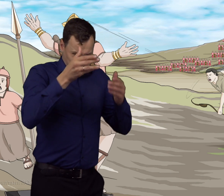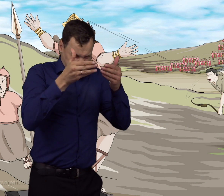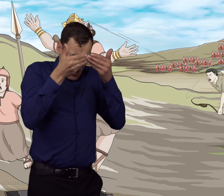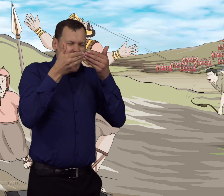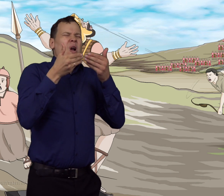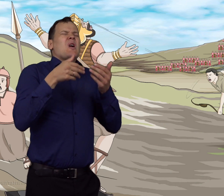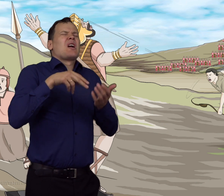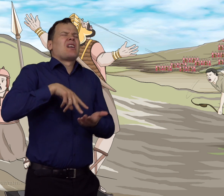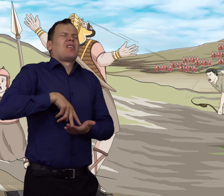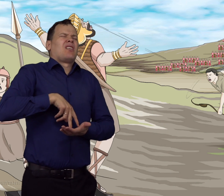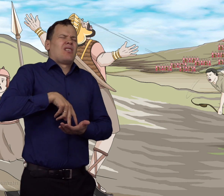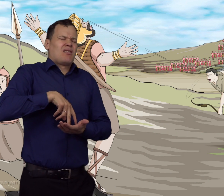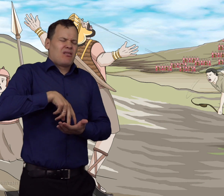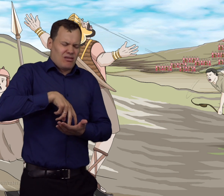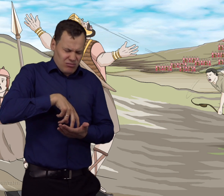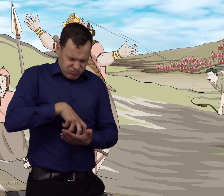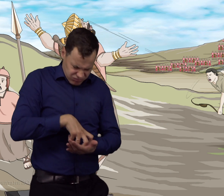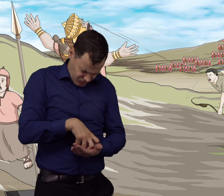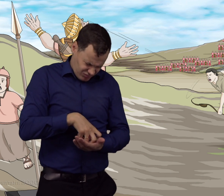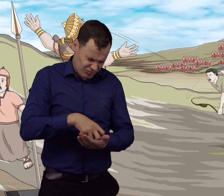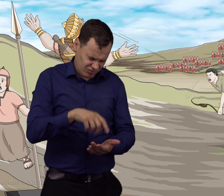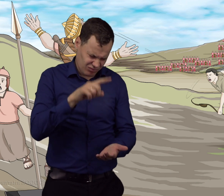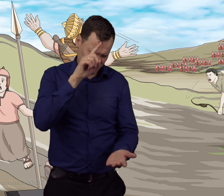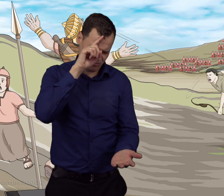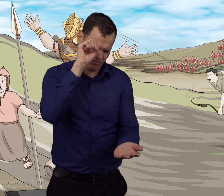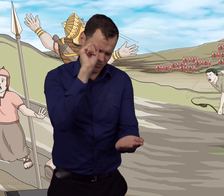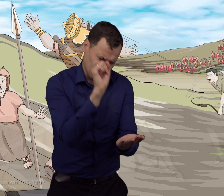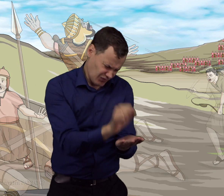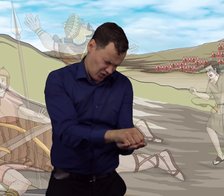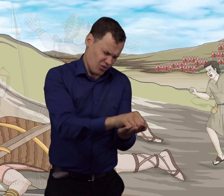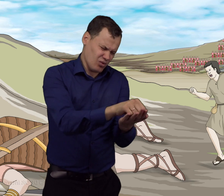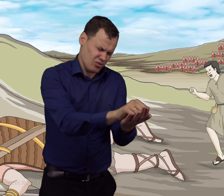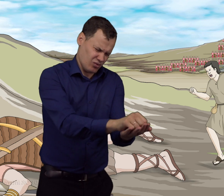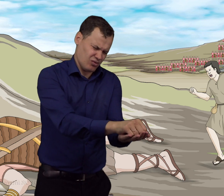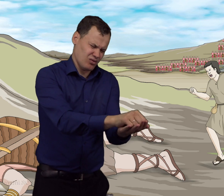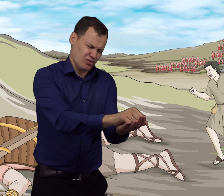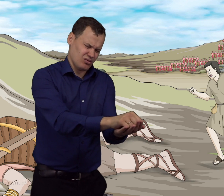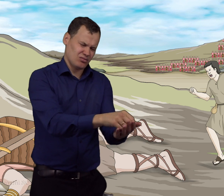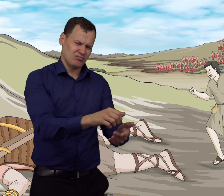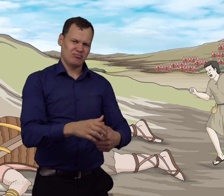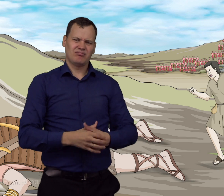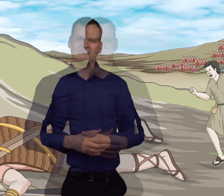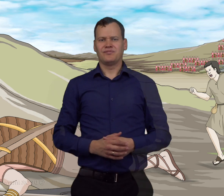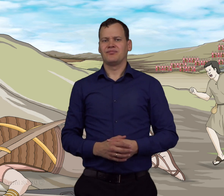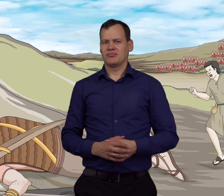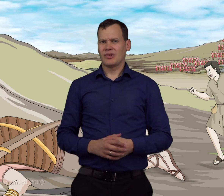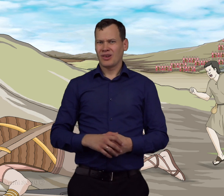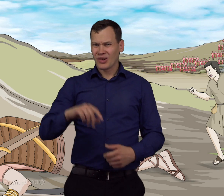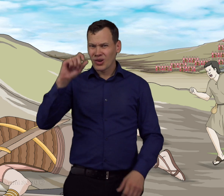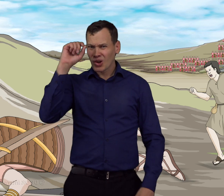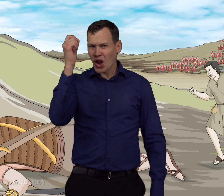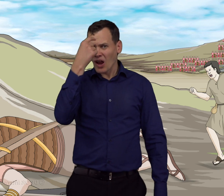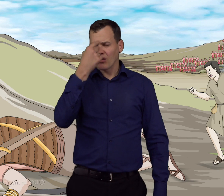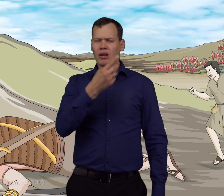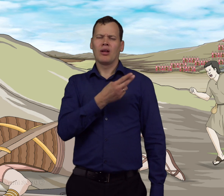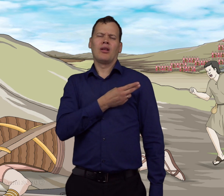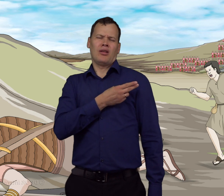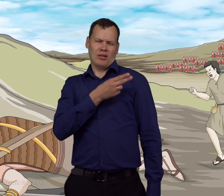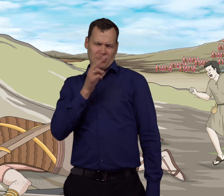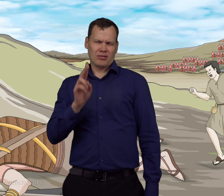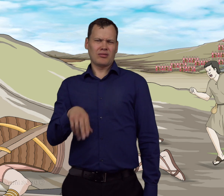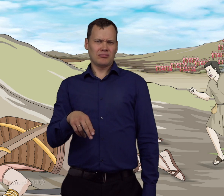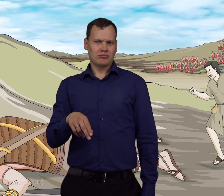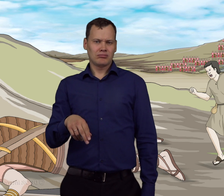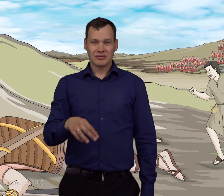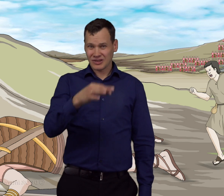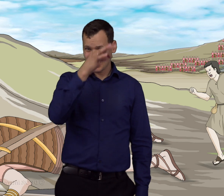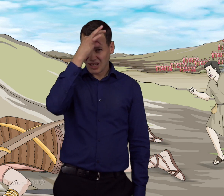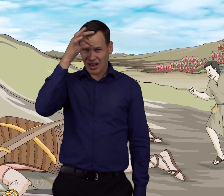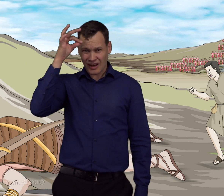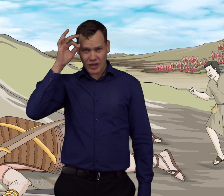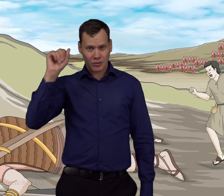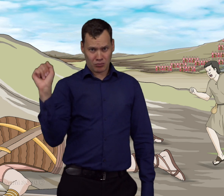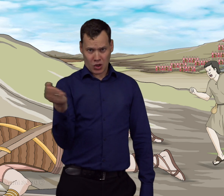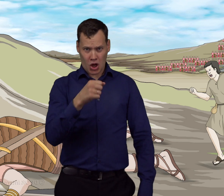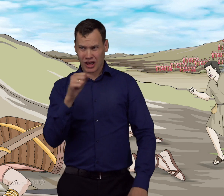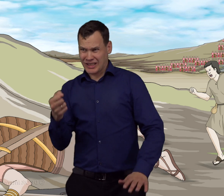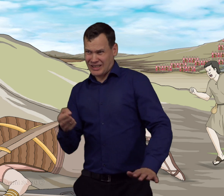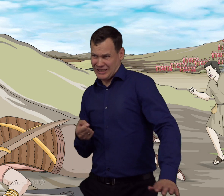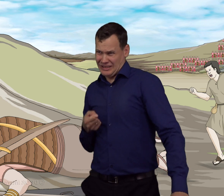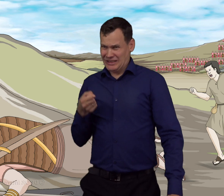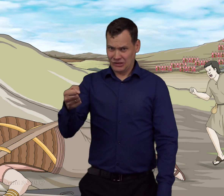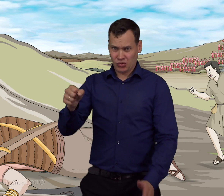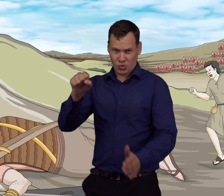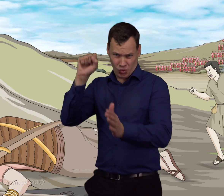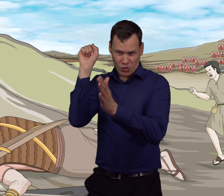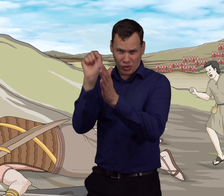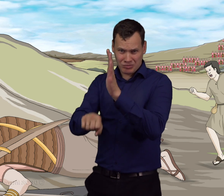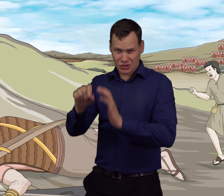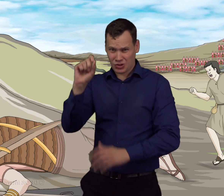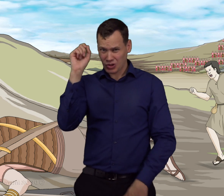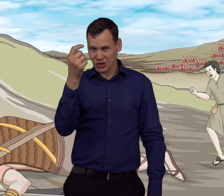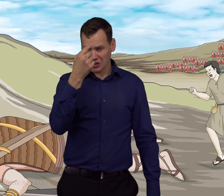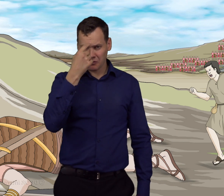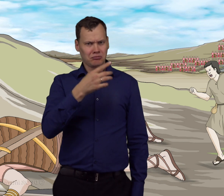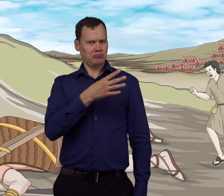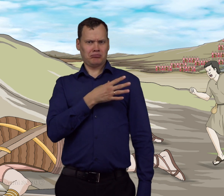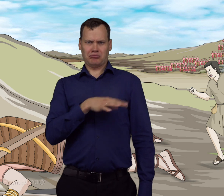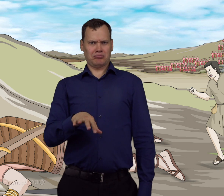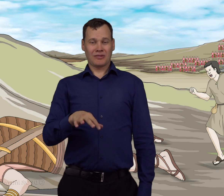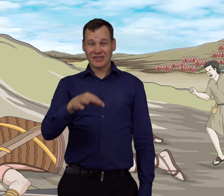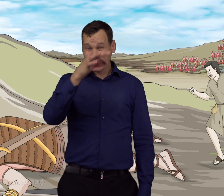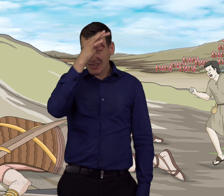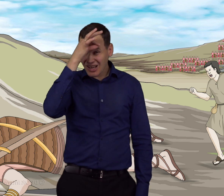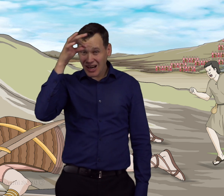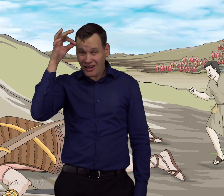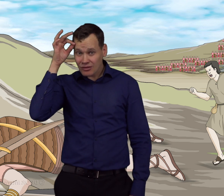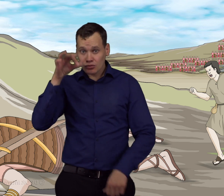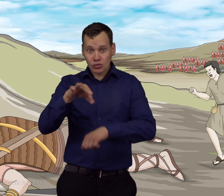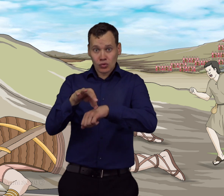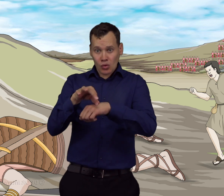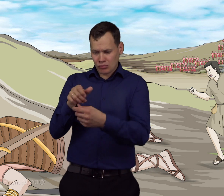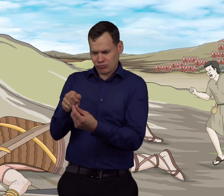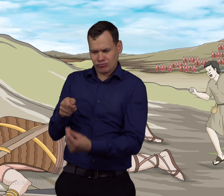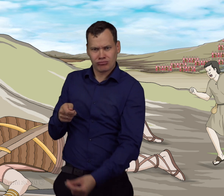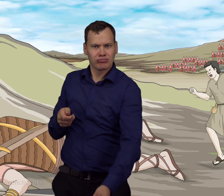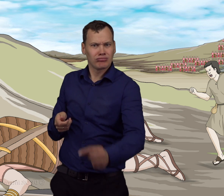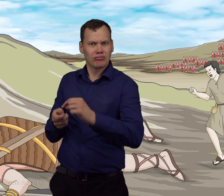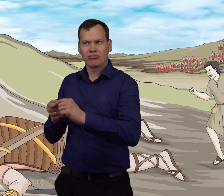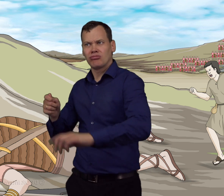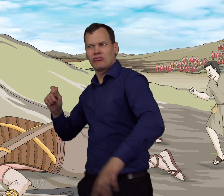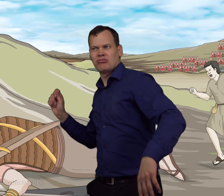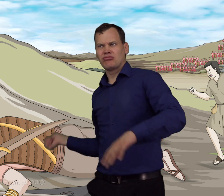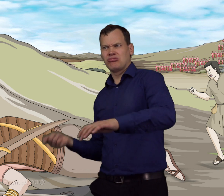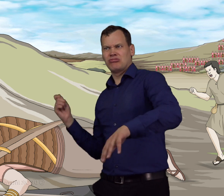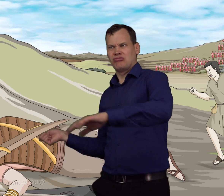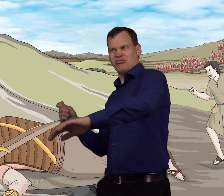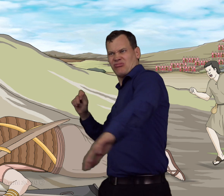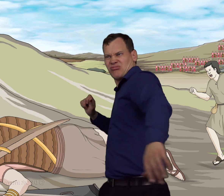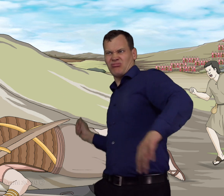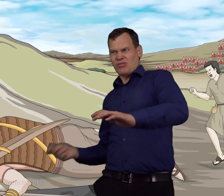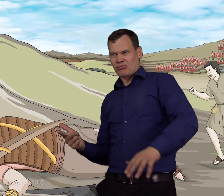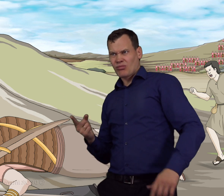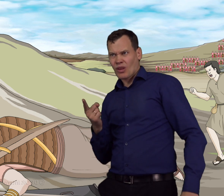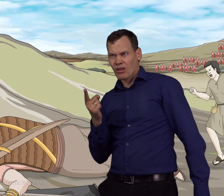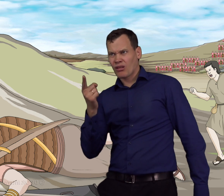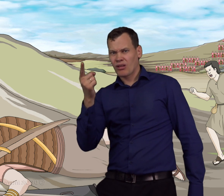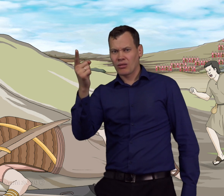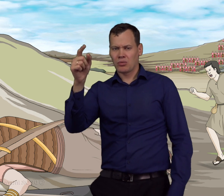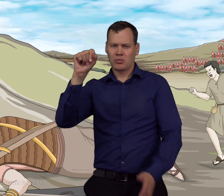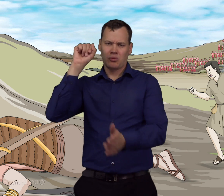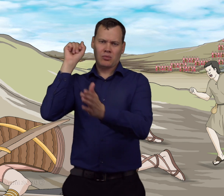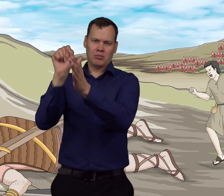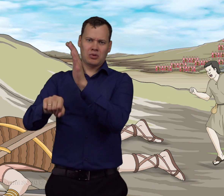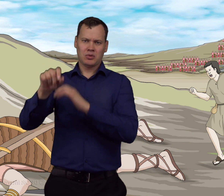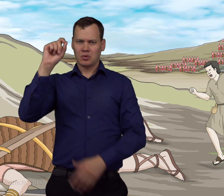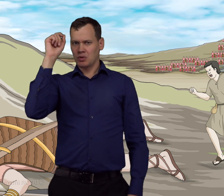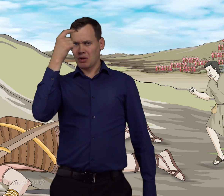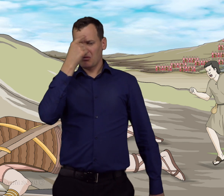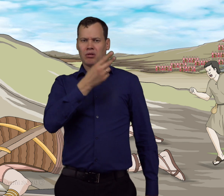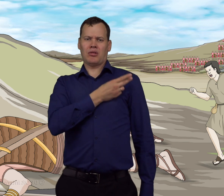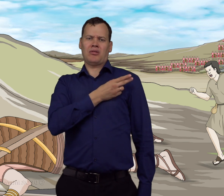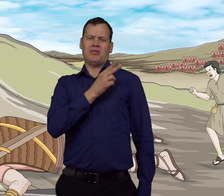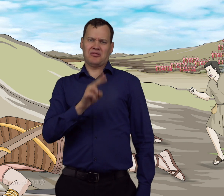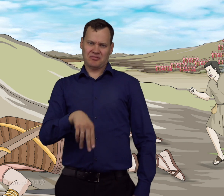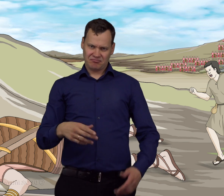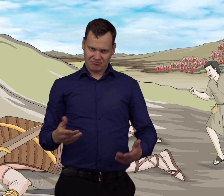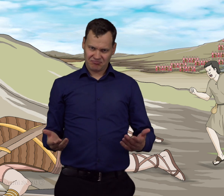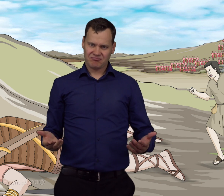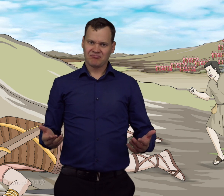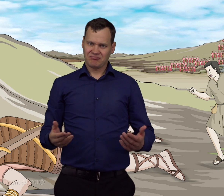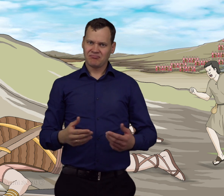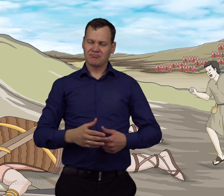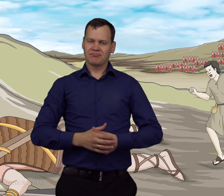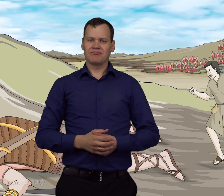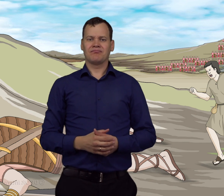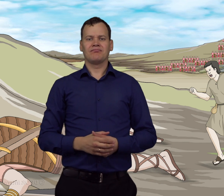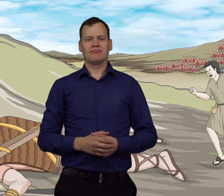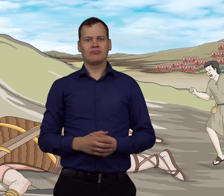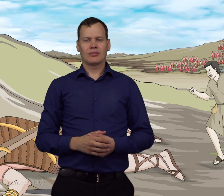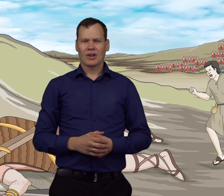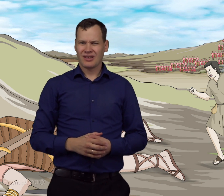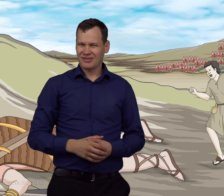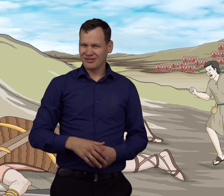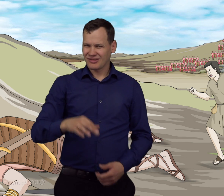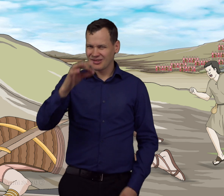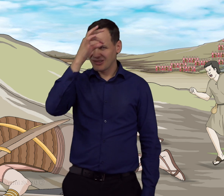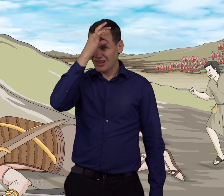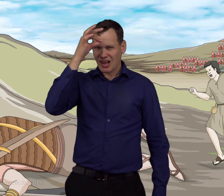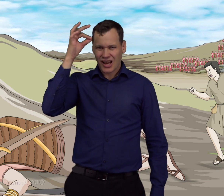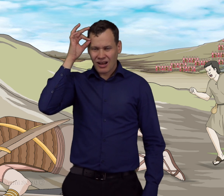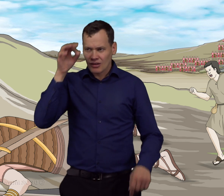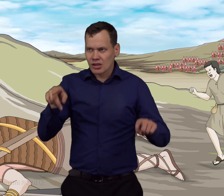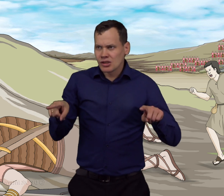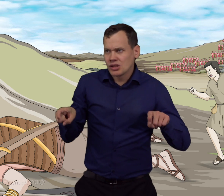The stone sank into his forehead, and he fell facedown on the ground. Thus David prevailed over the Philistine with a sling and a stone;